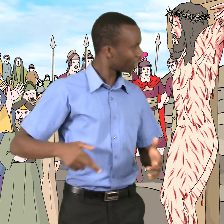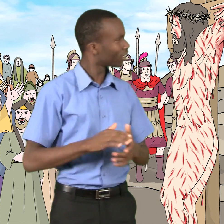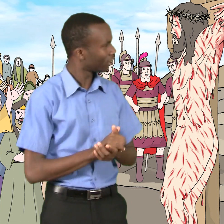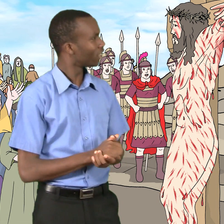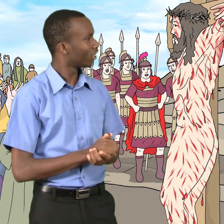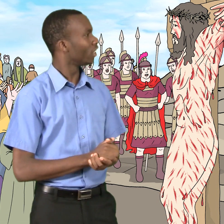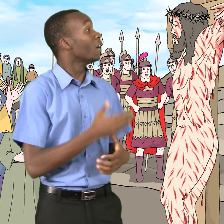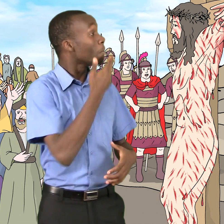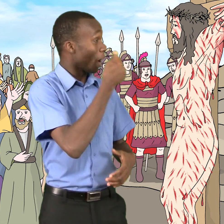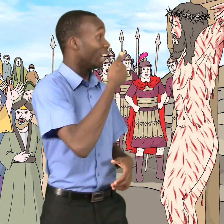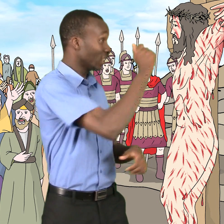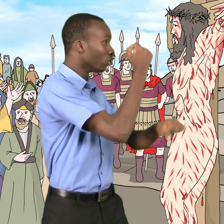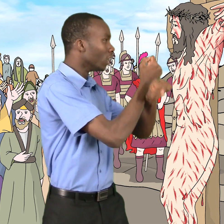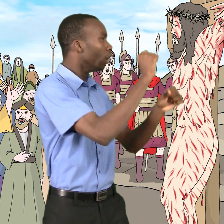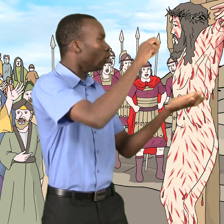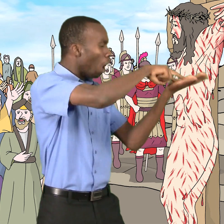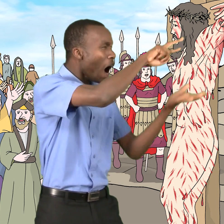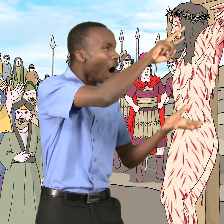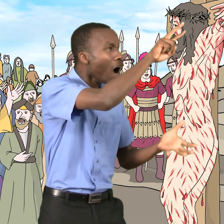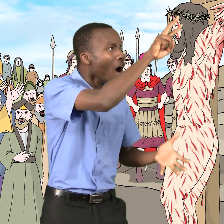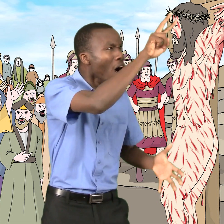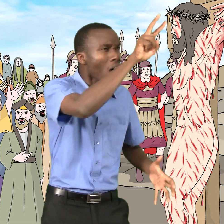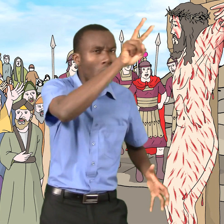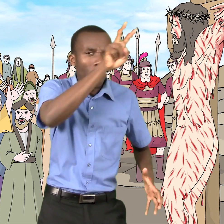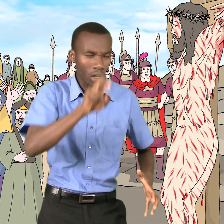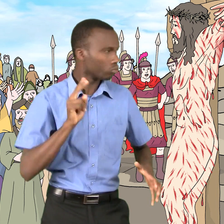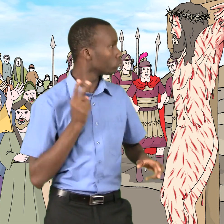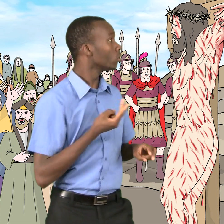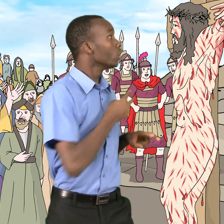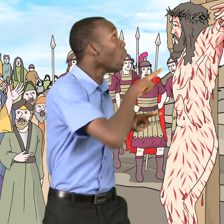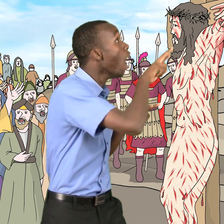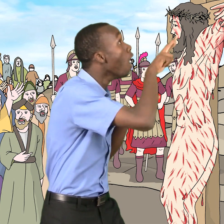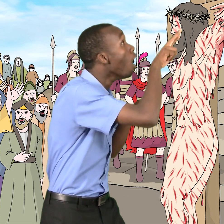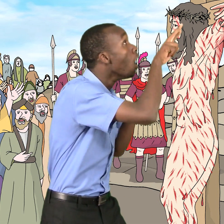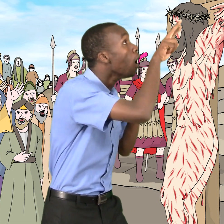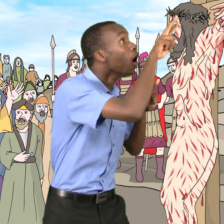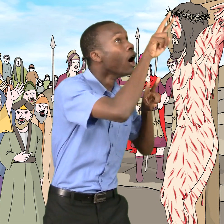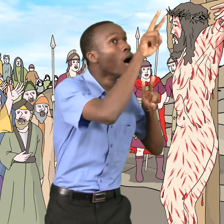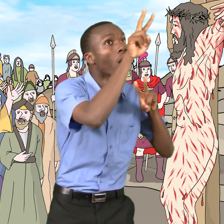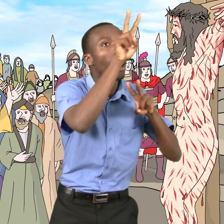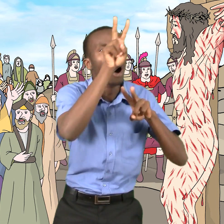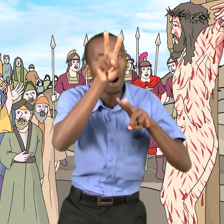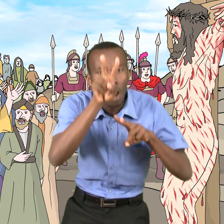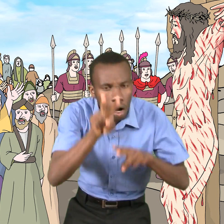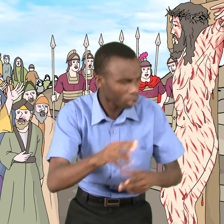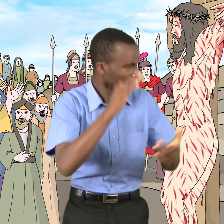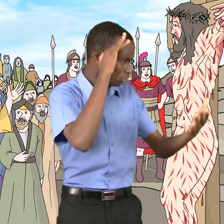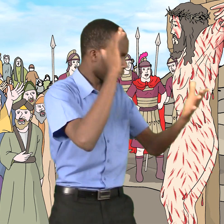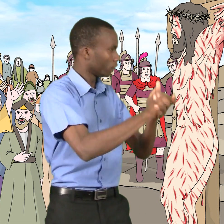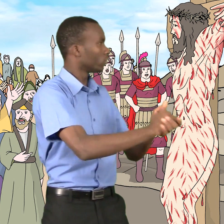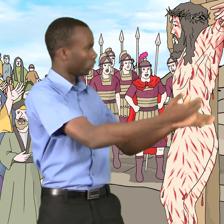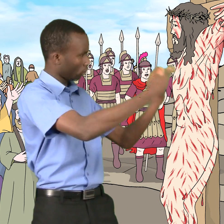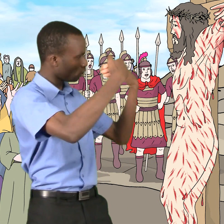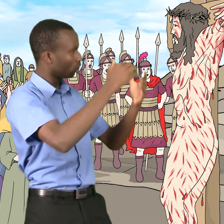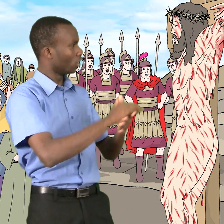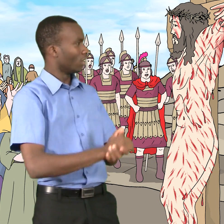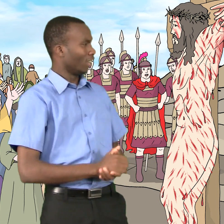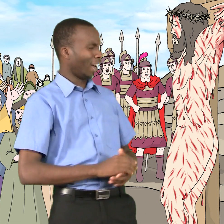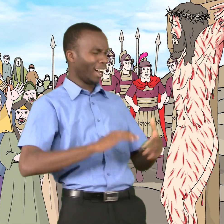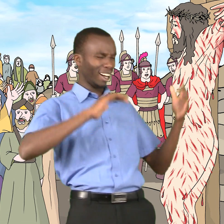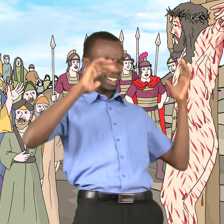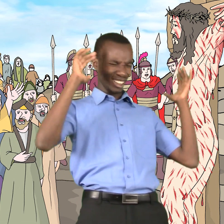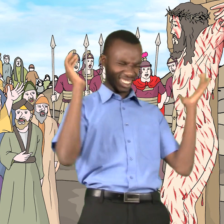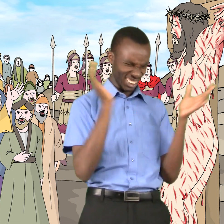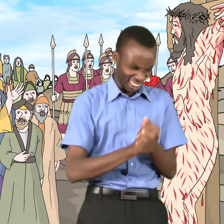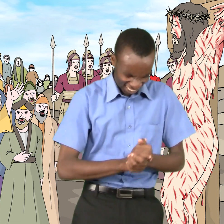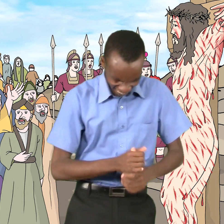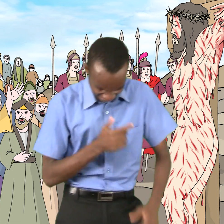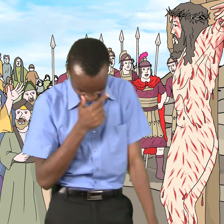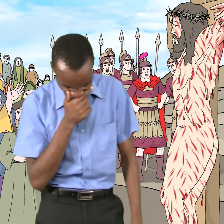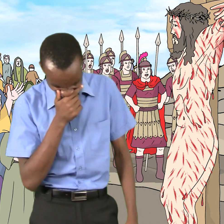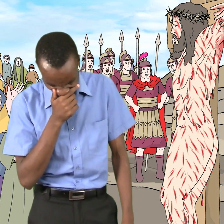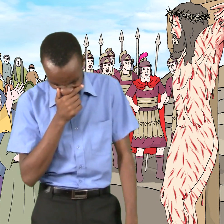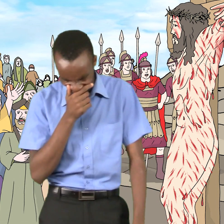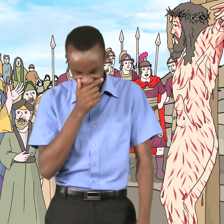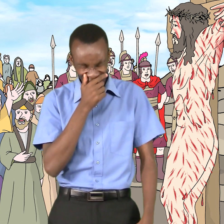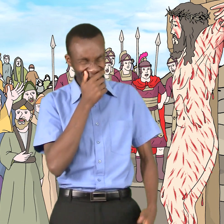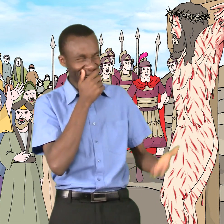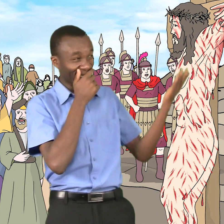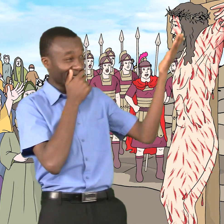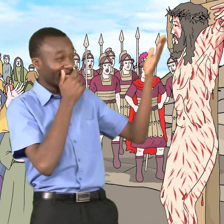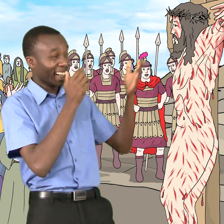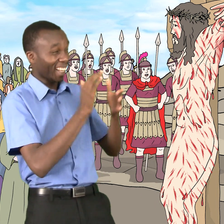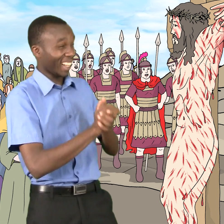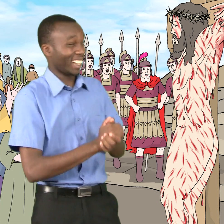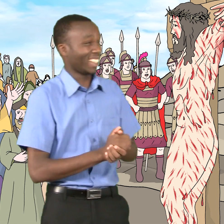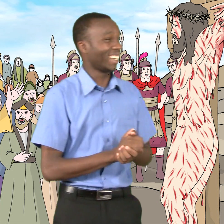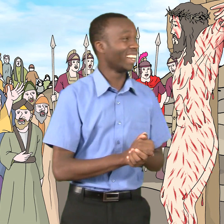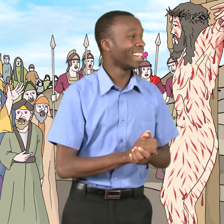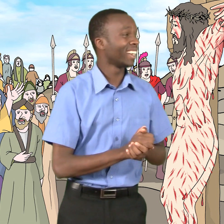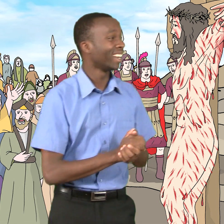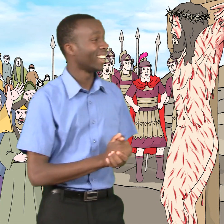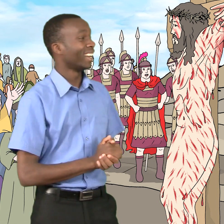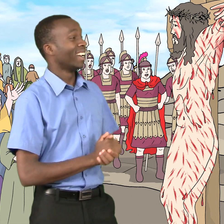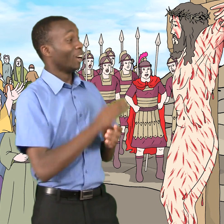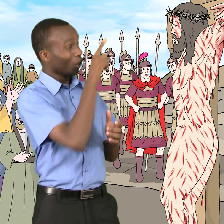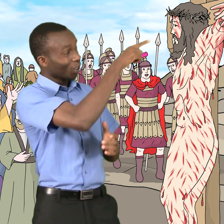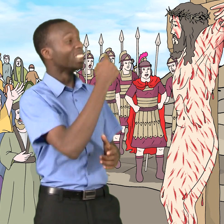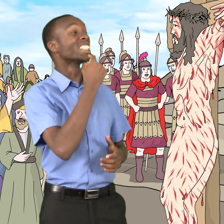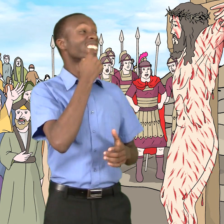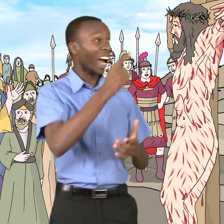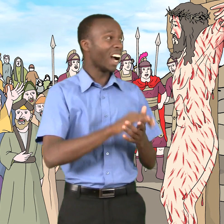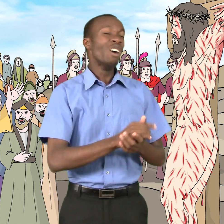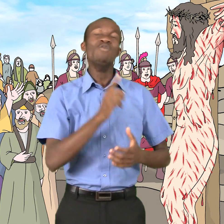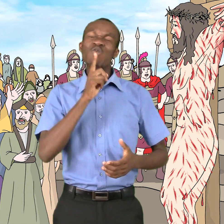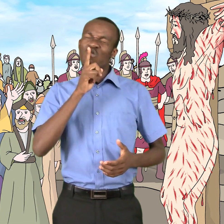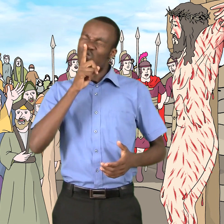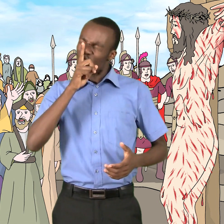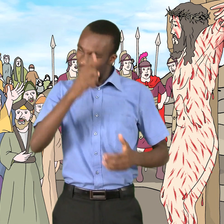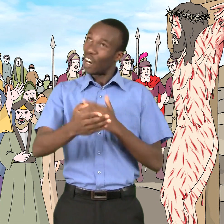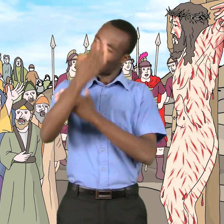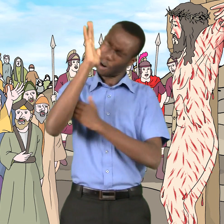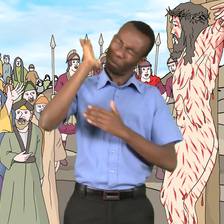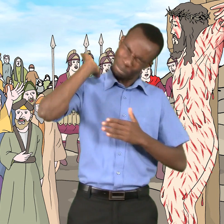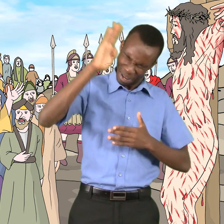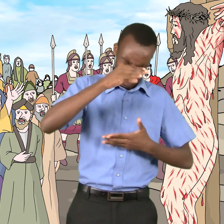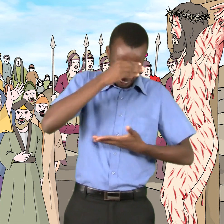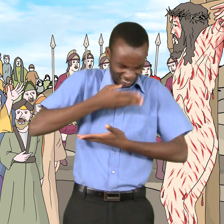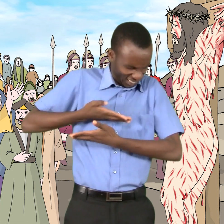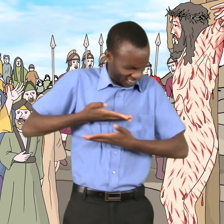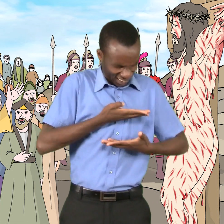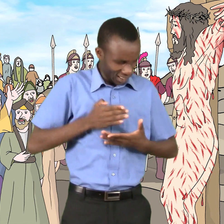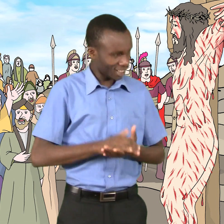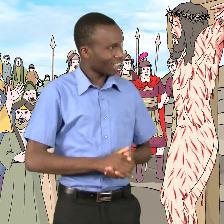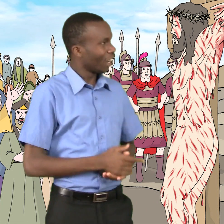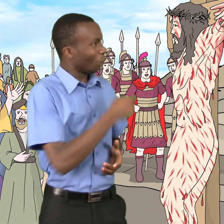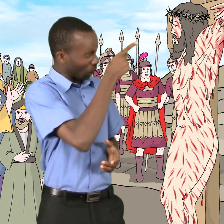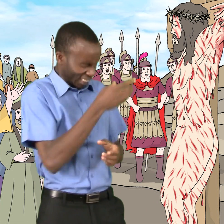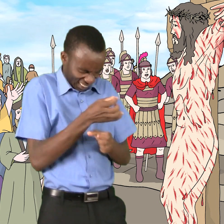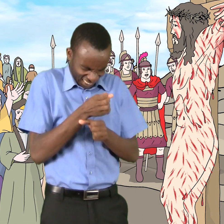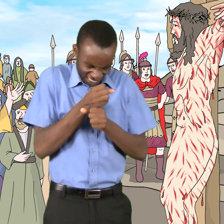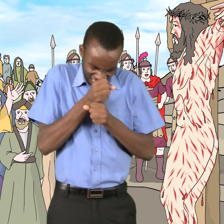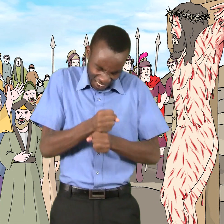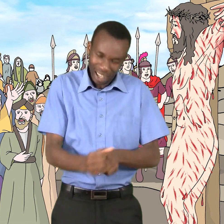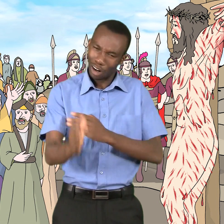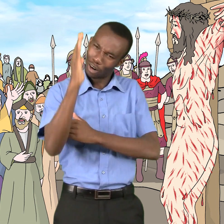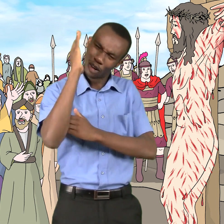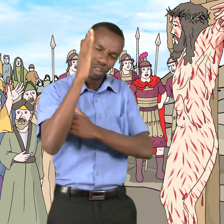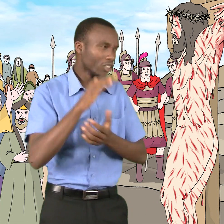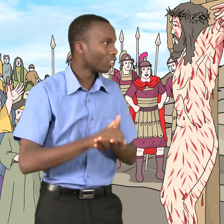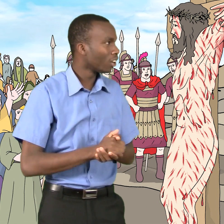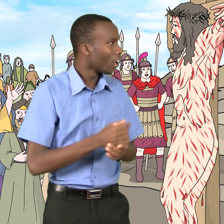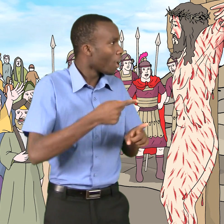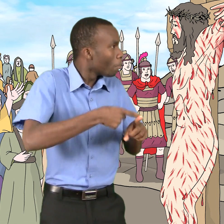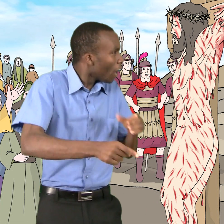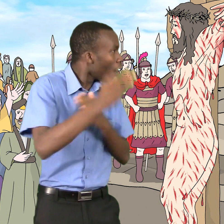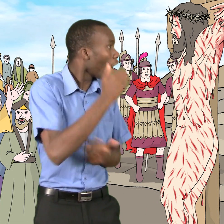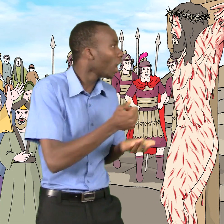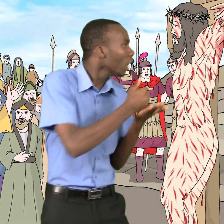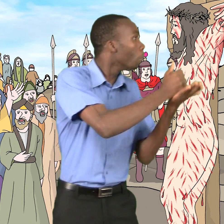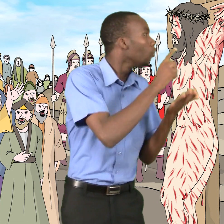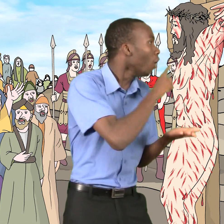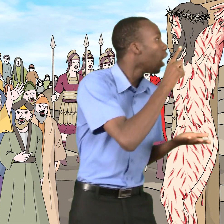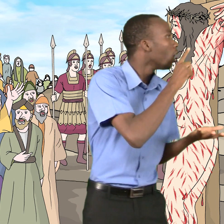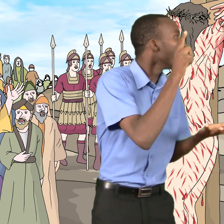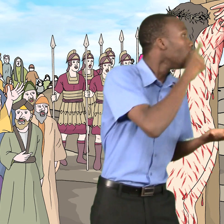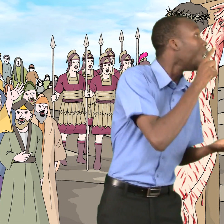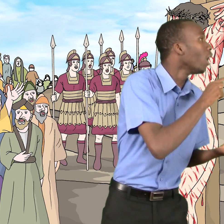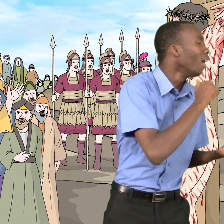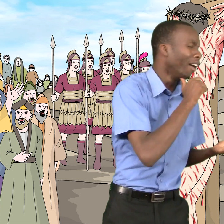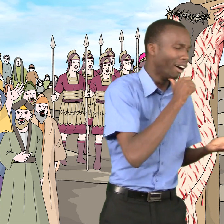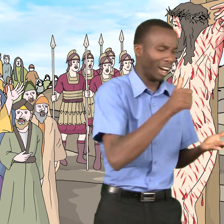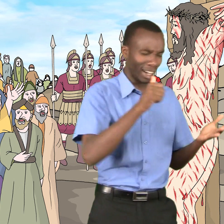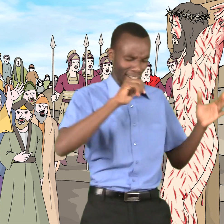Let Him come down now from the cross, and we will believe in Him. He trusts in God. Let God deliver Him now if He wants Him.